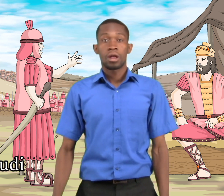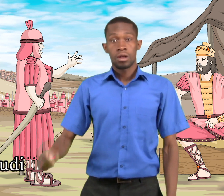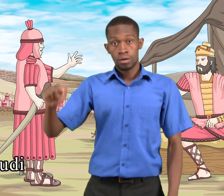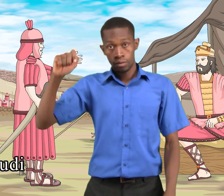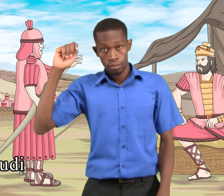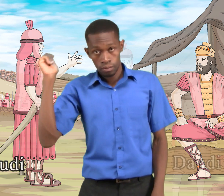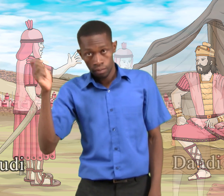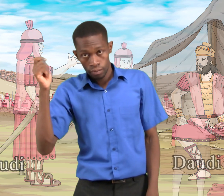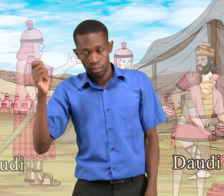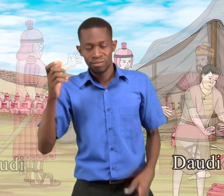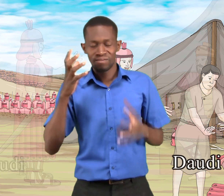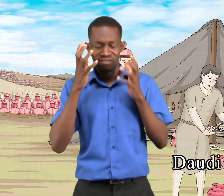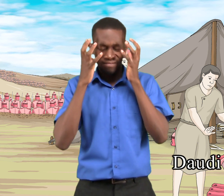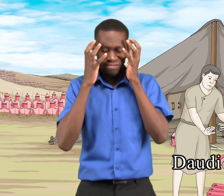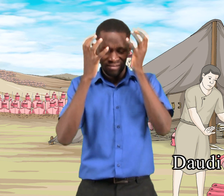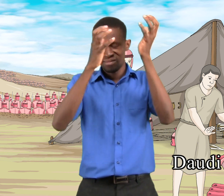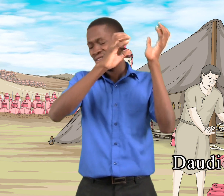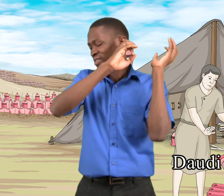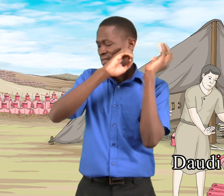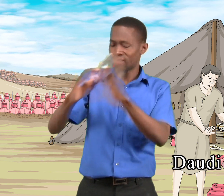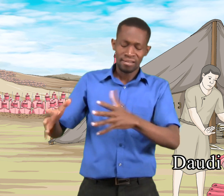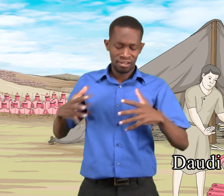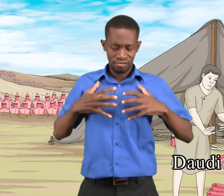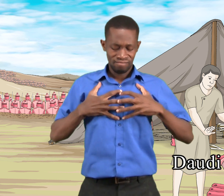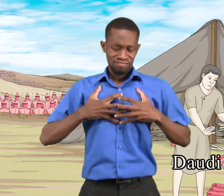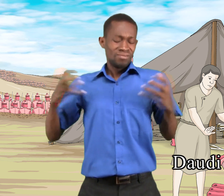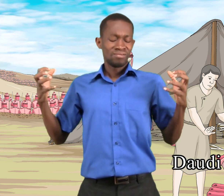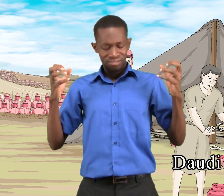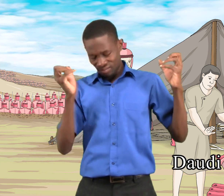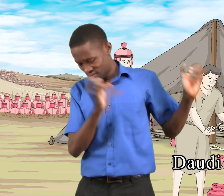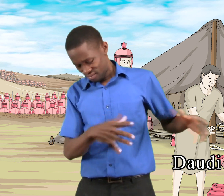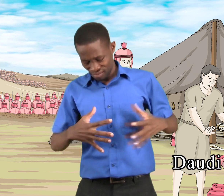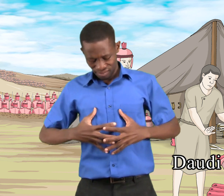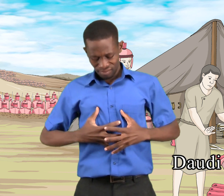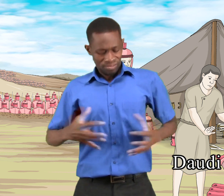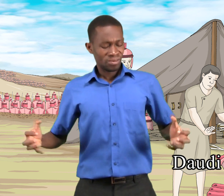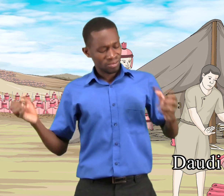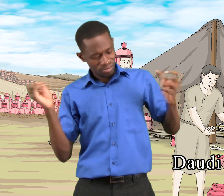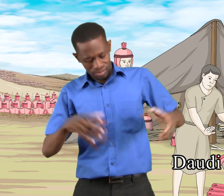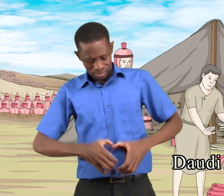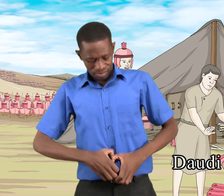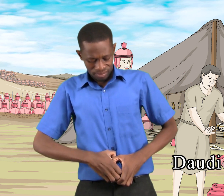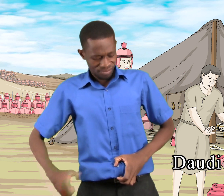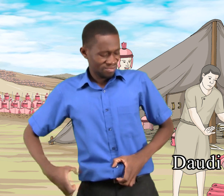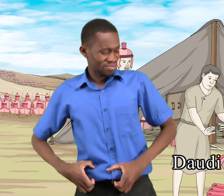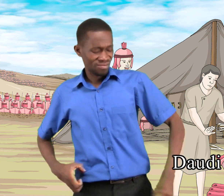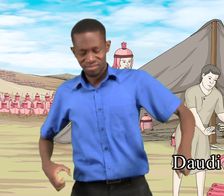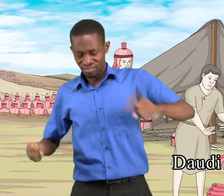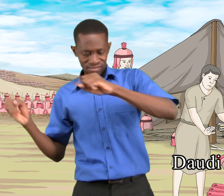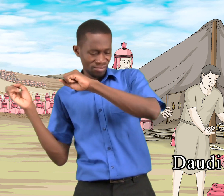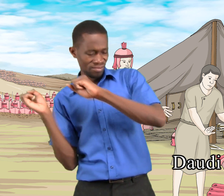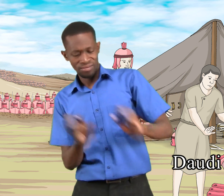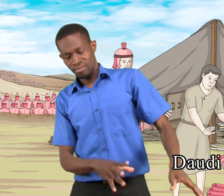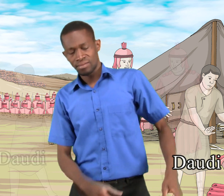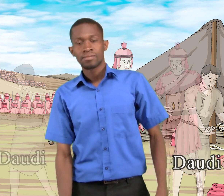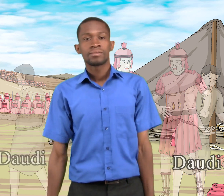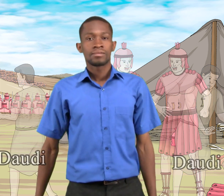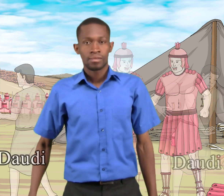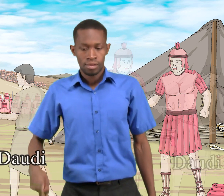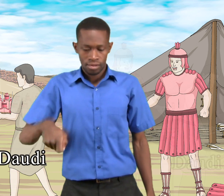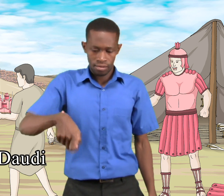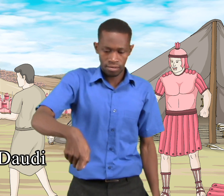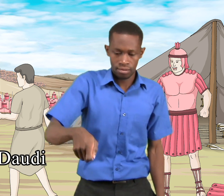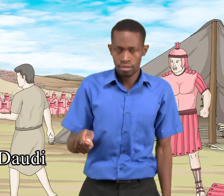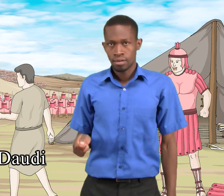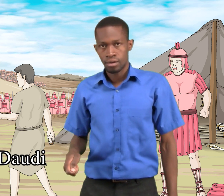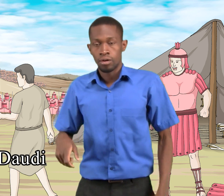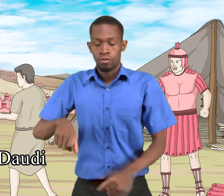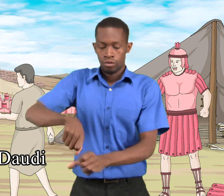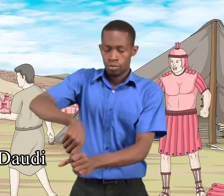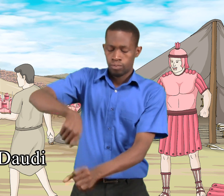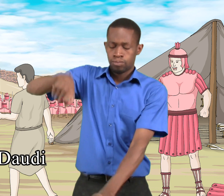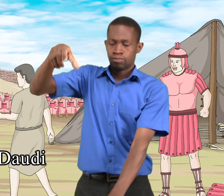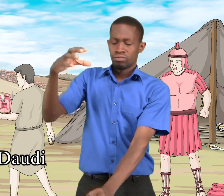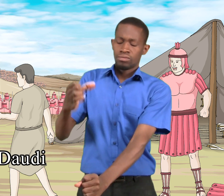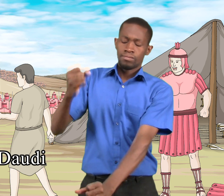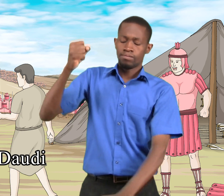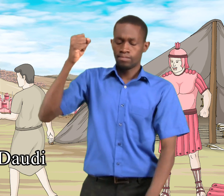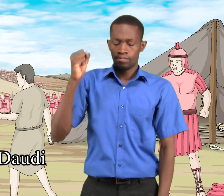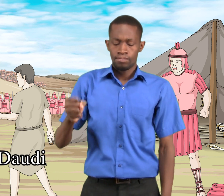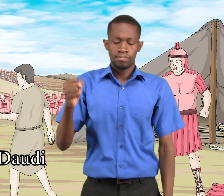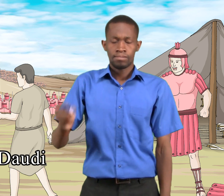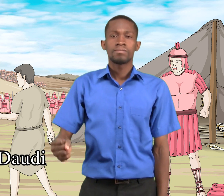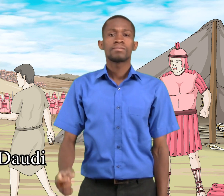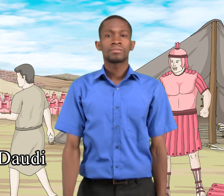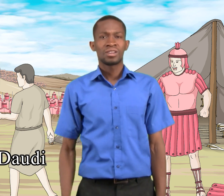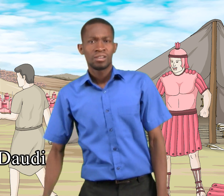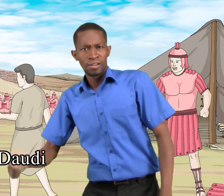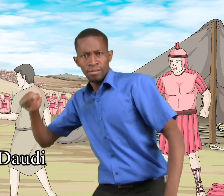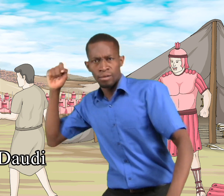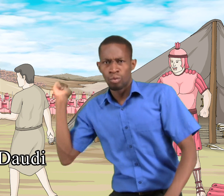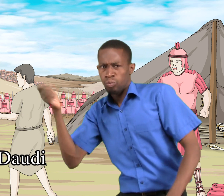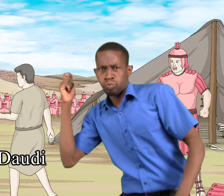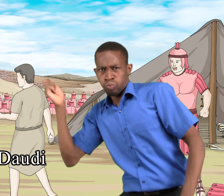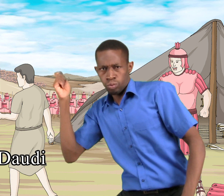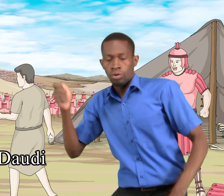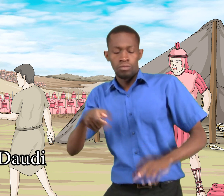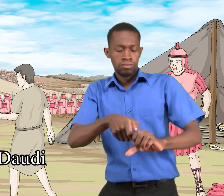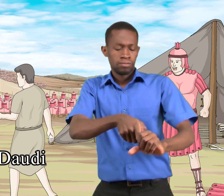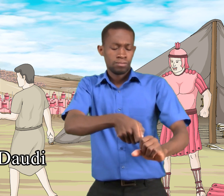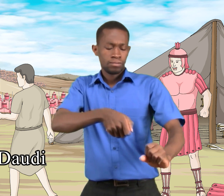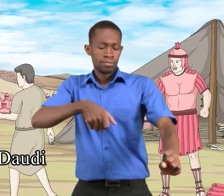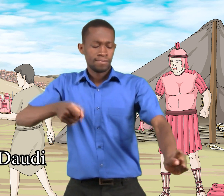So David took them off.